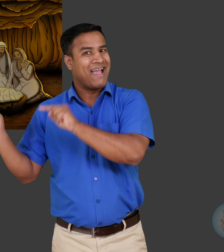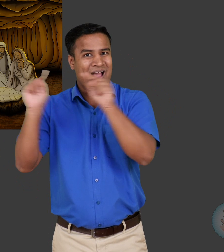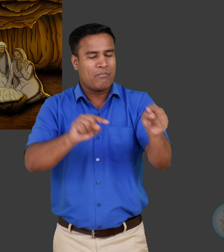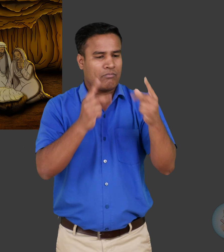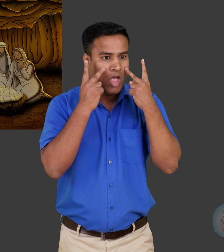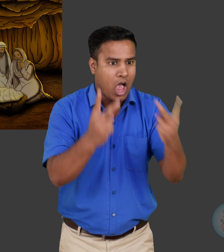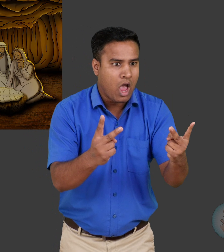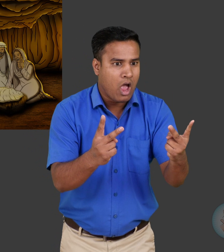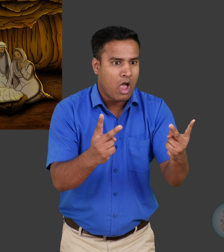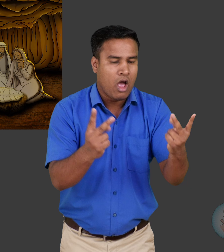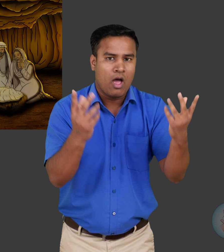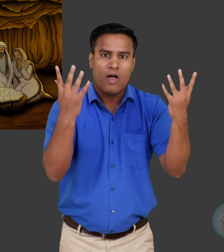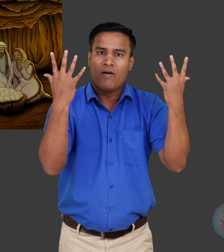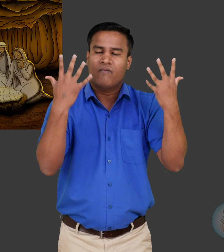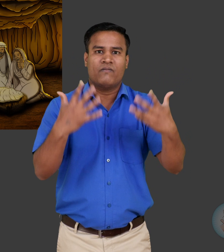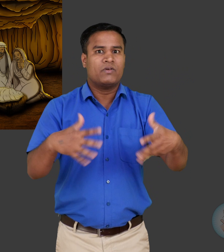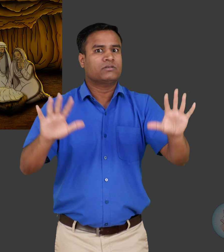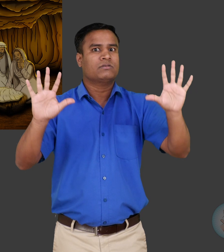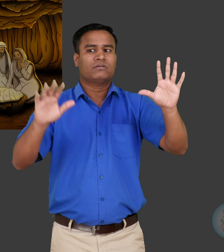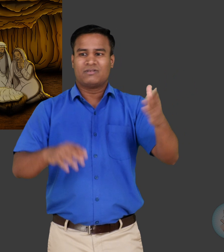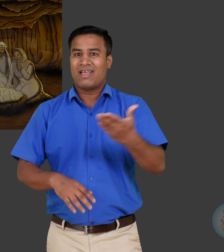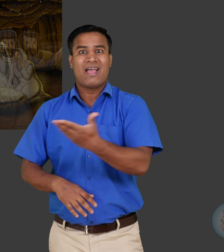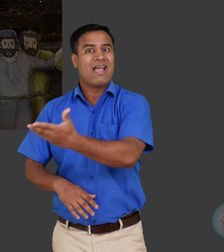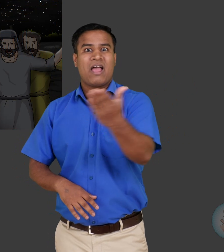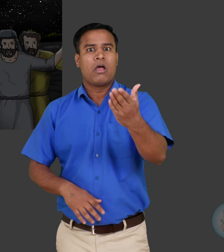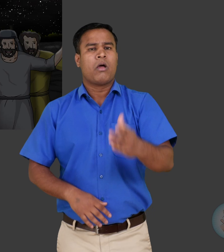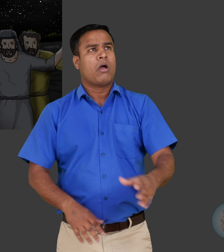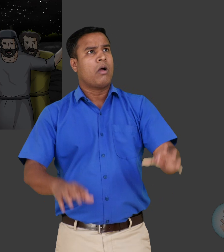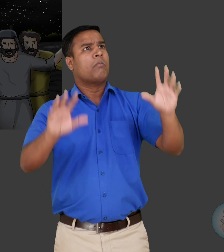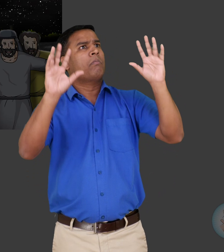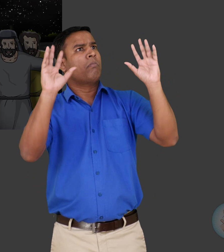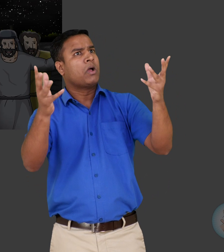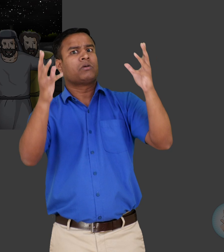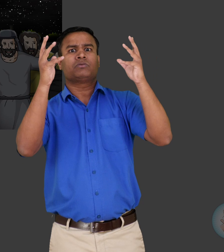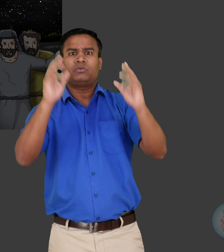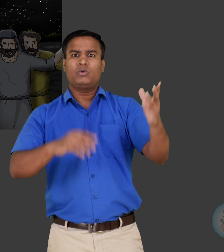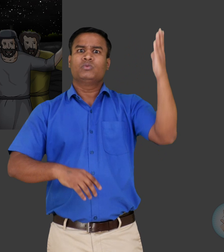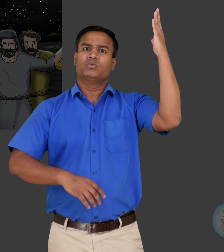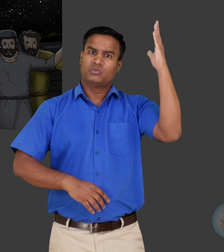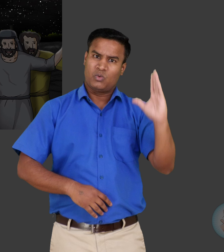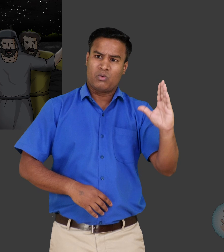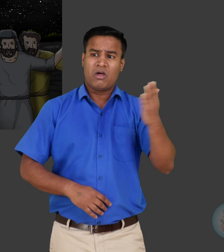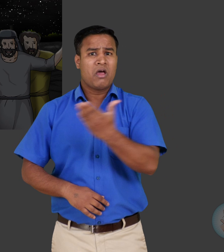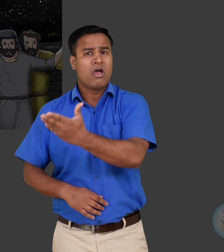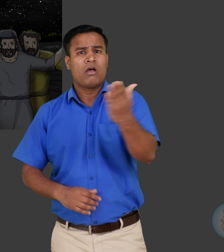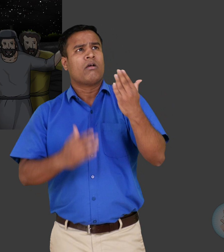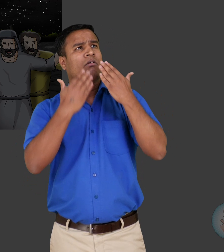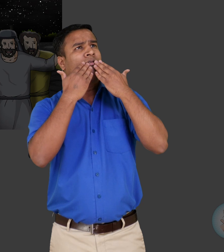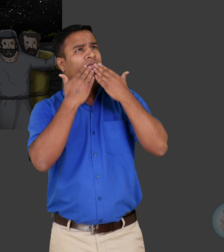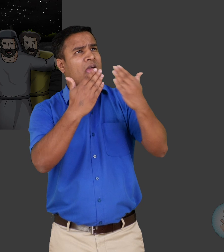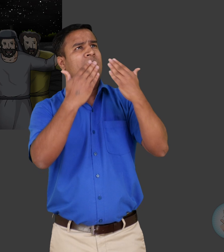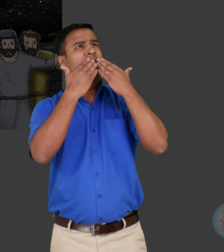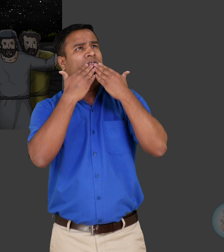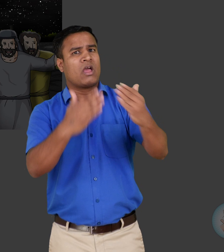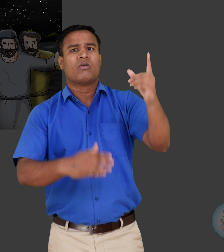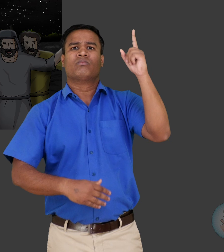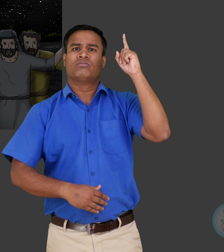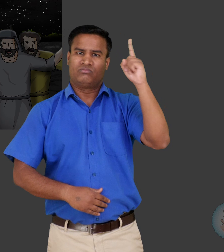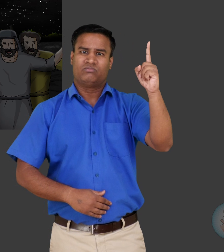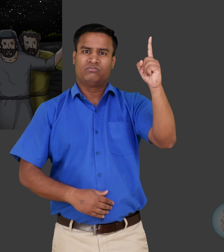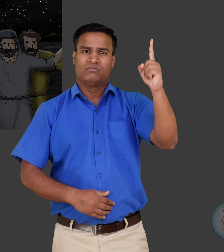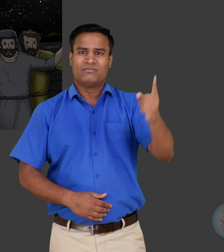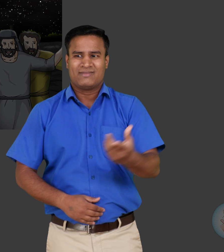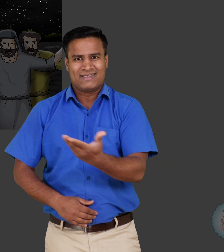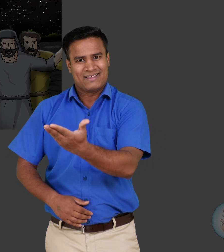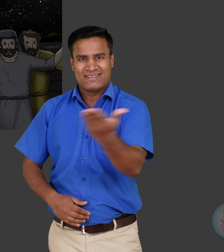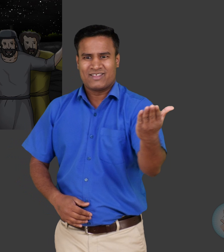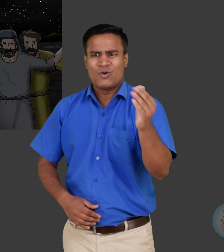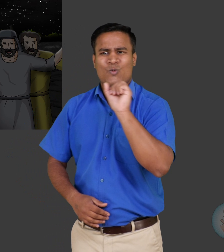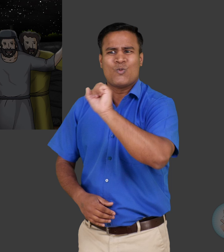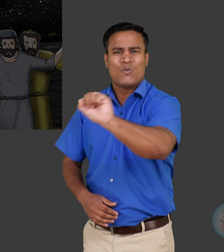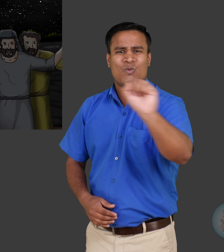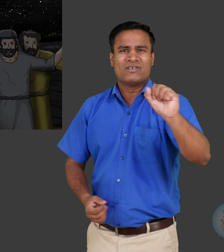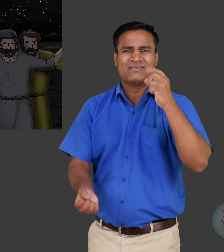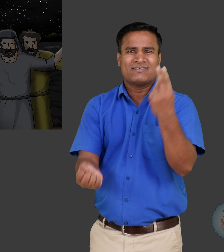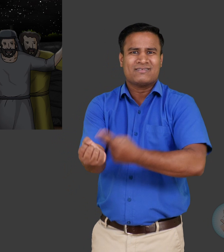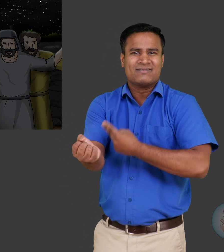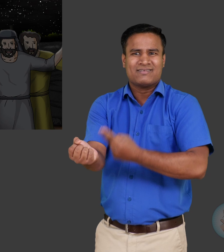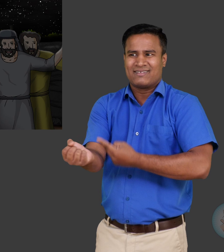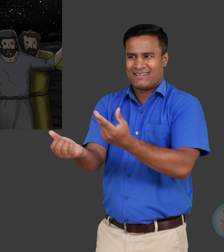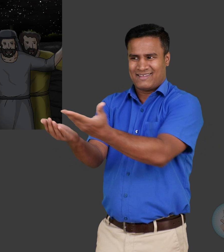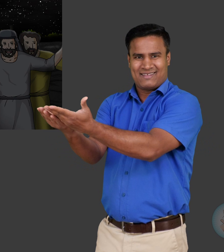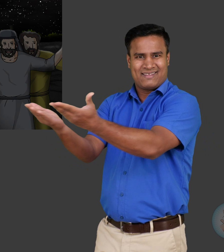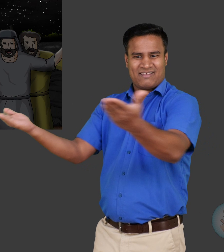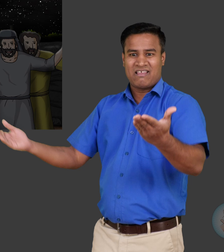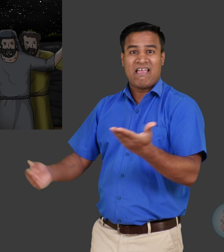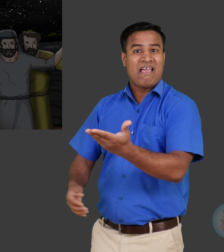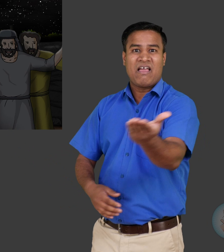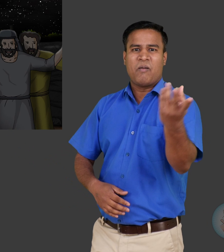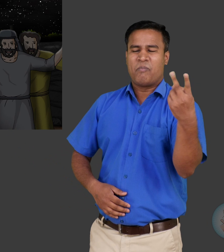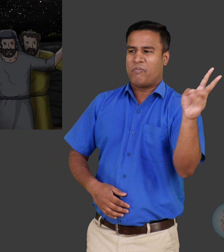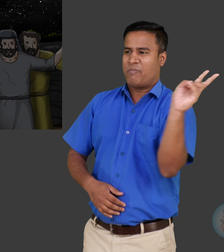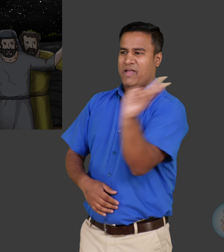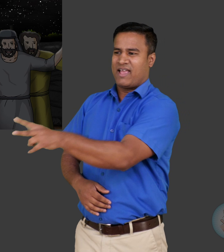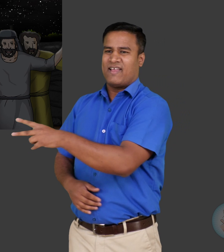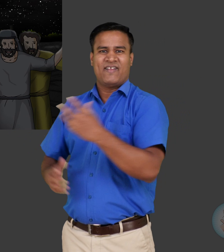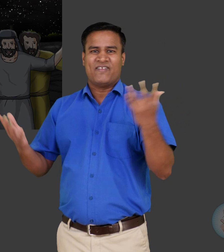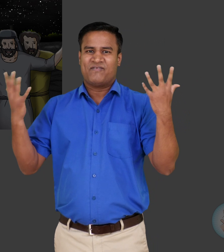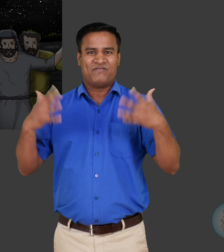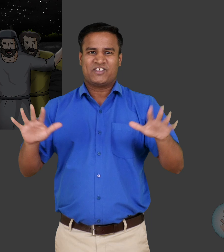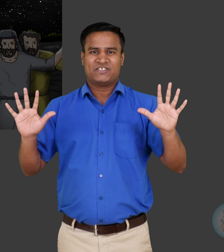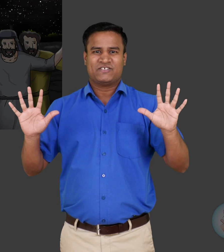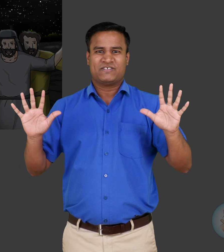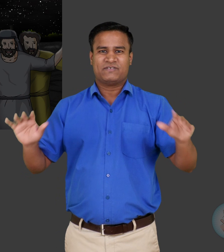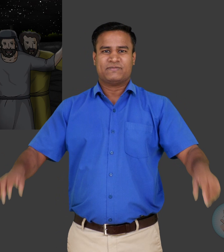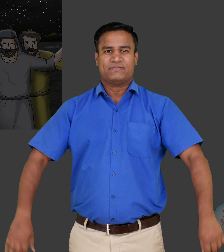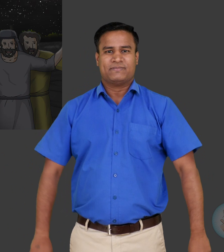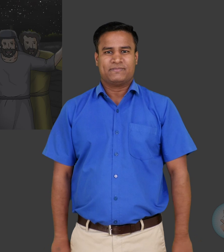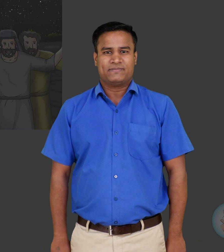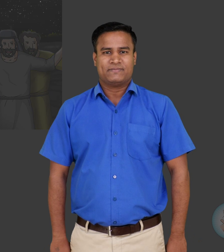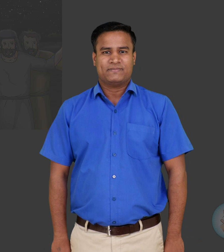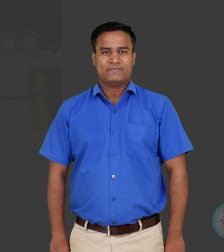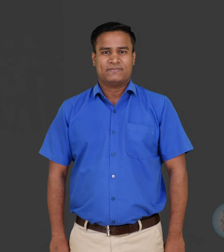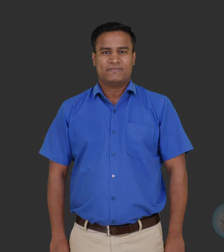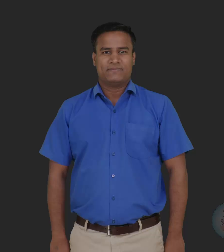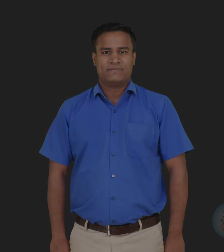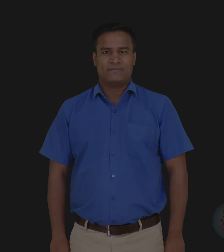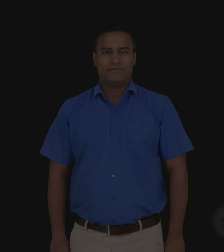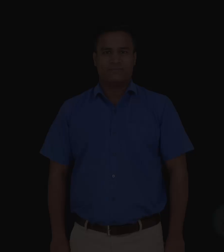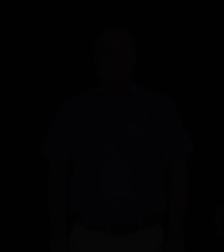The shepherds returned, glorifying and praising God for all they had heard and seen, which was just as the angel had told them.